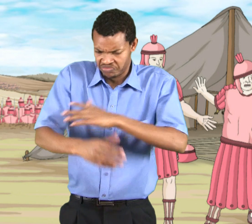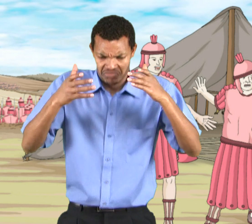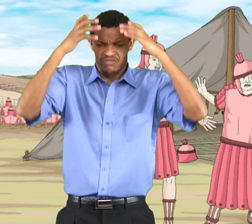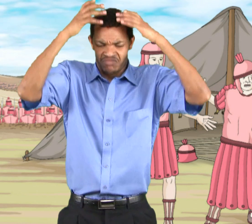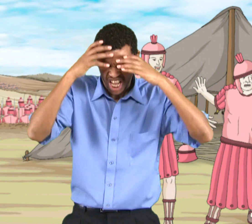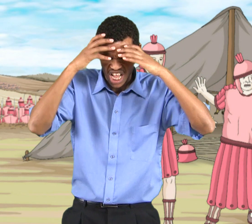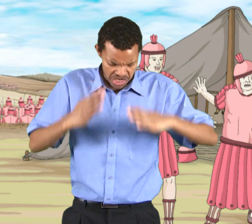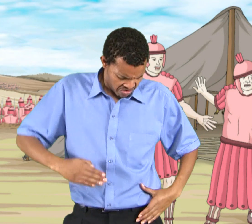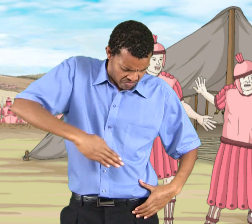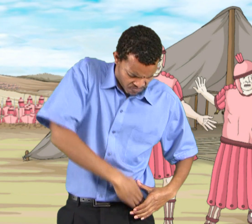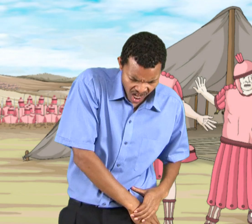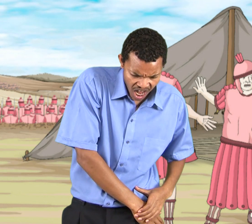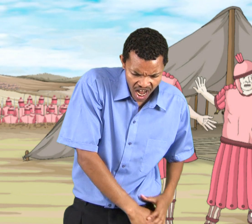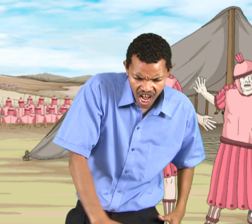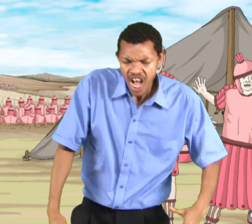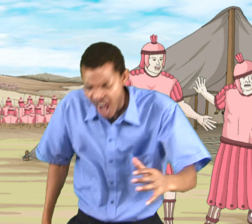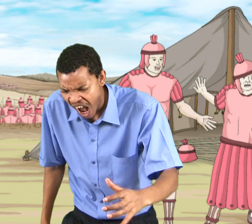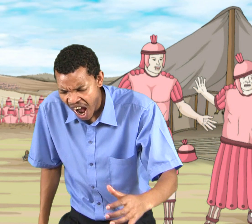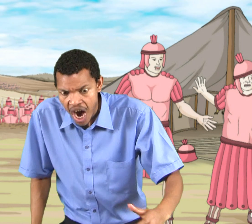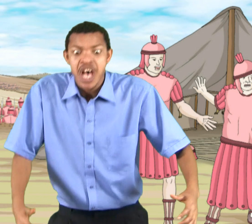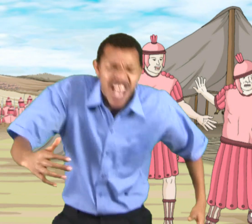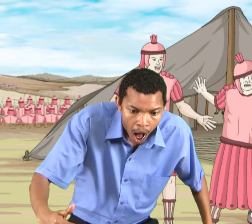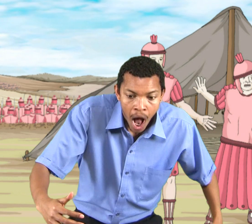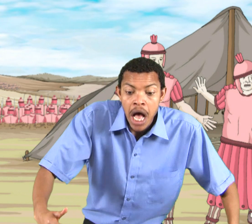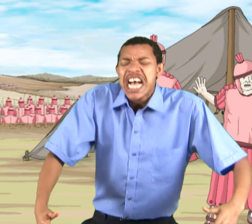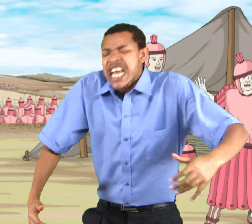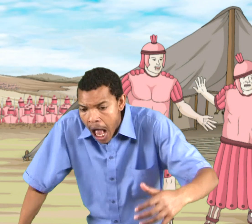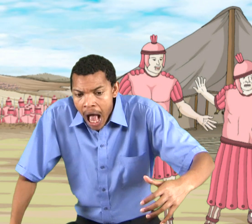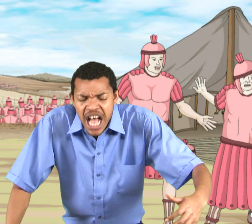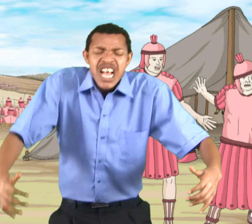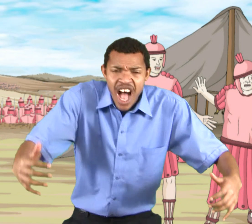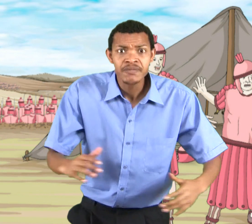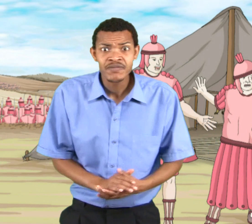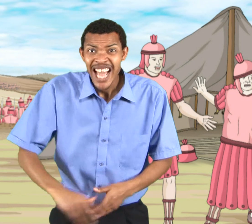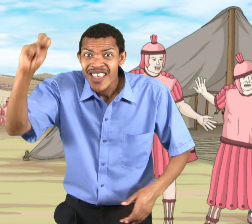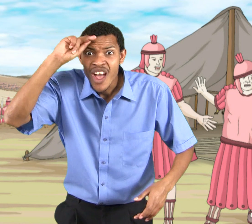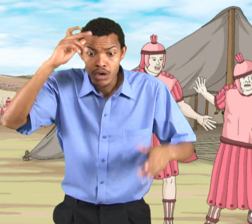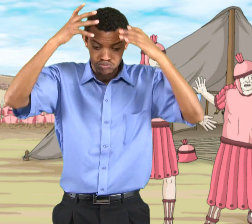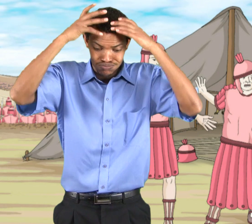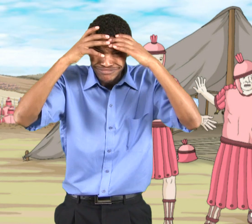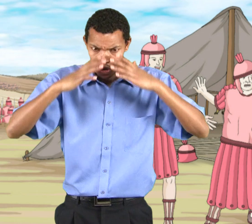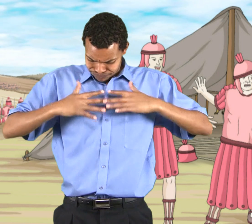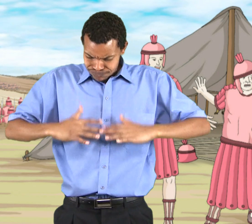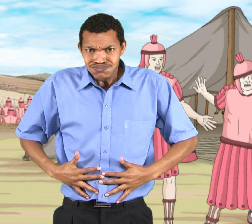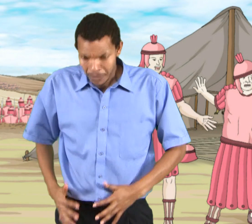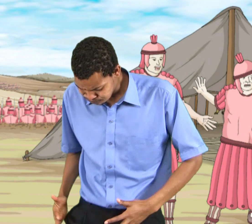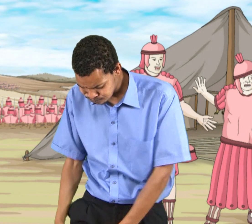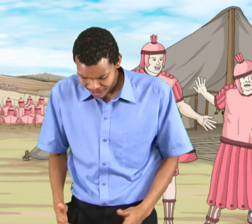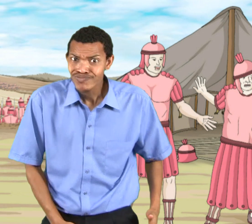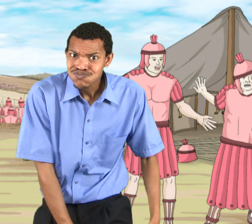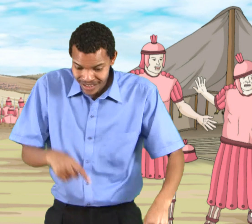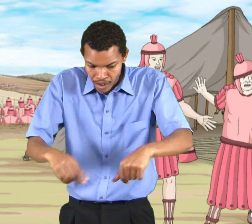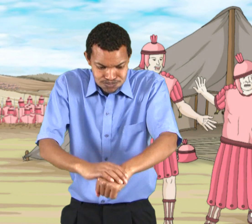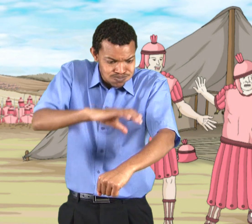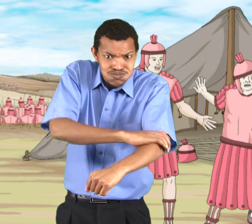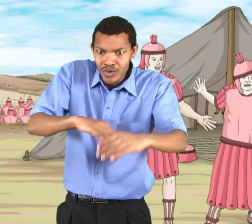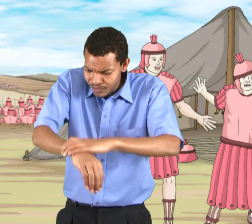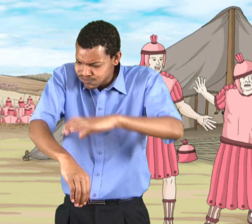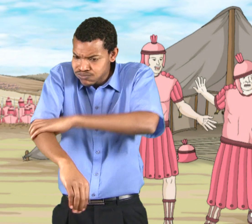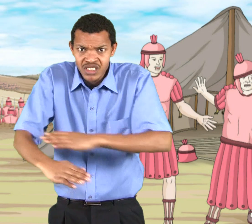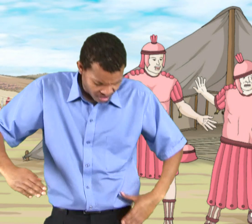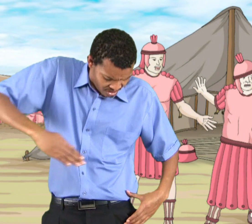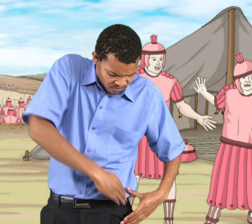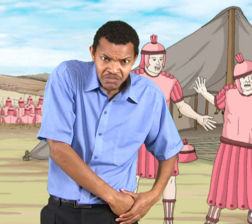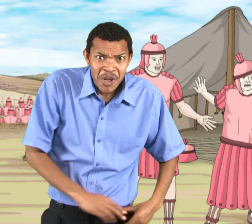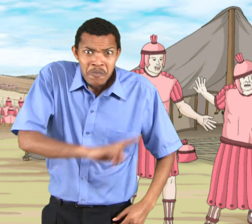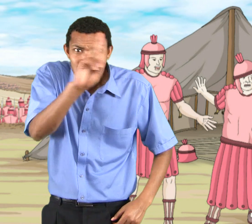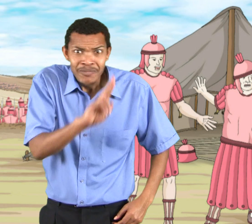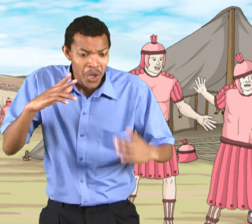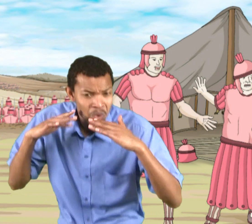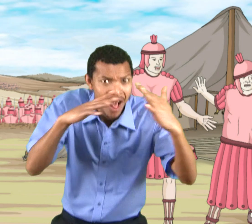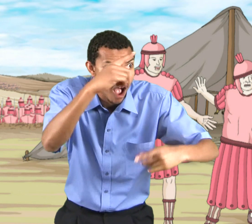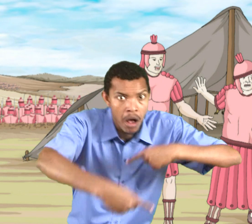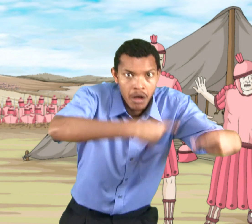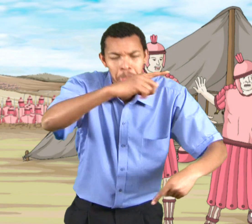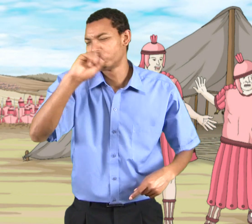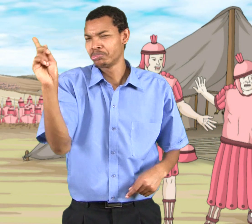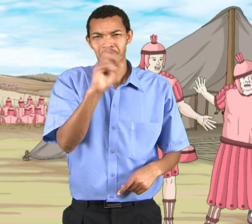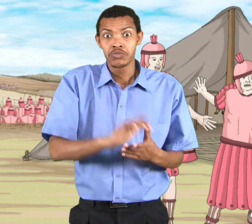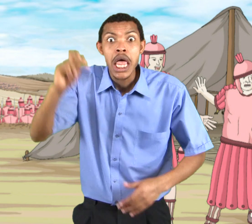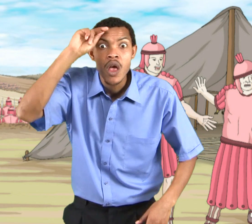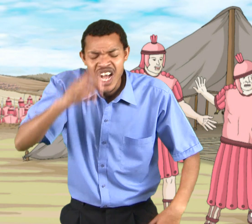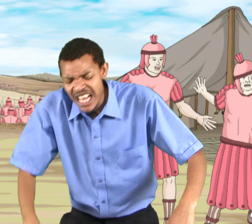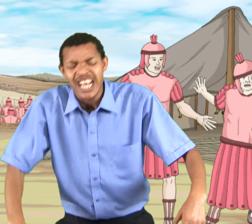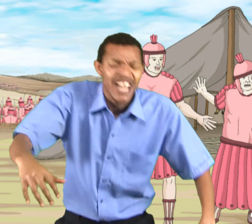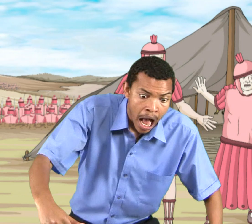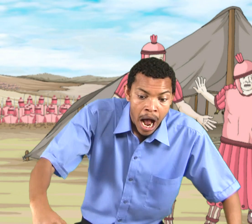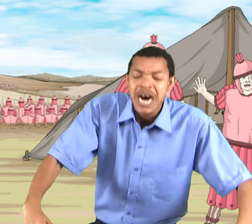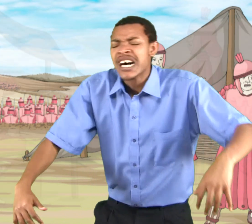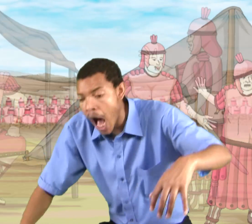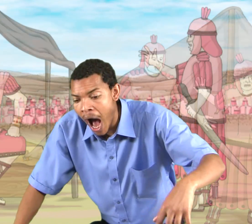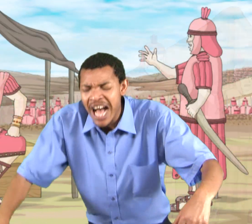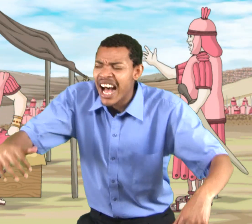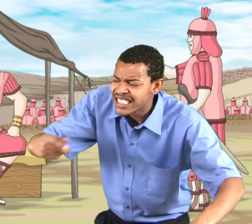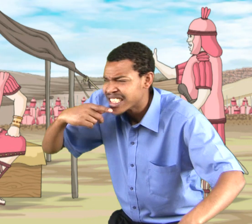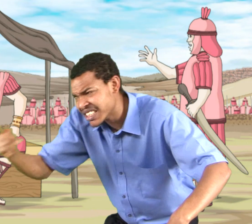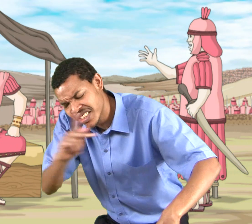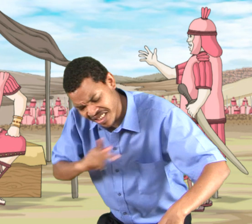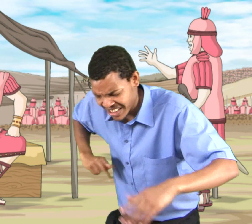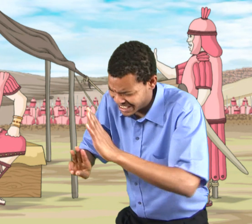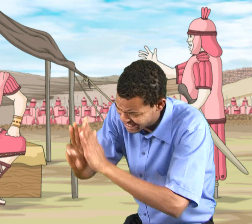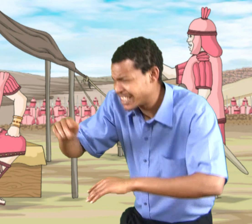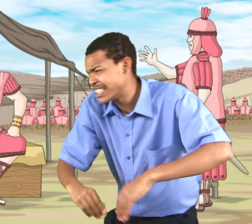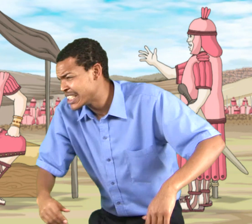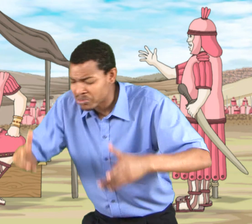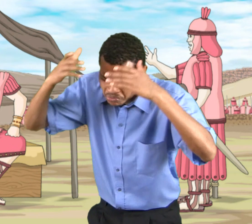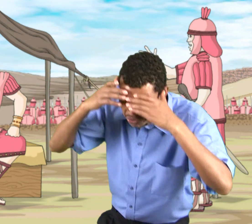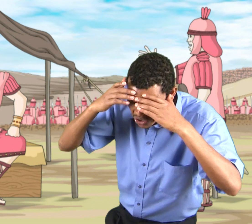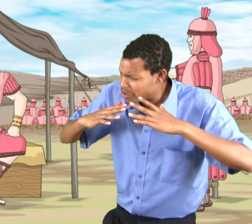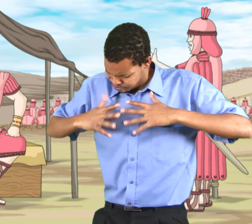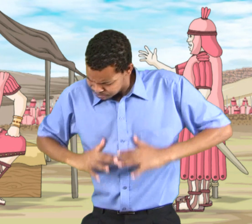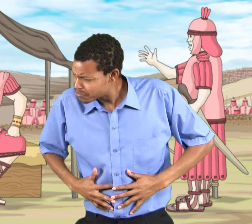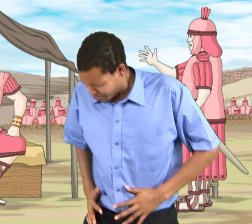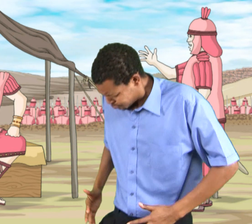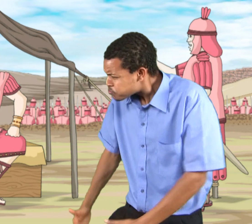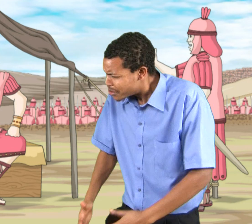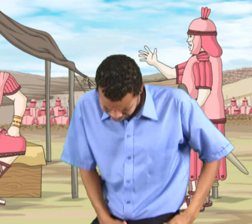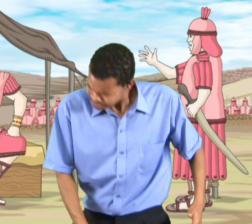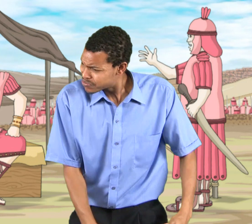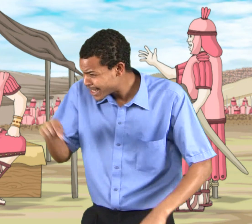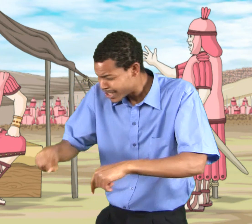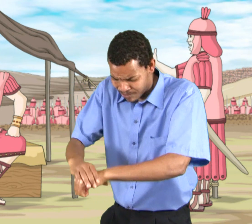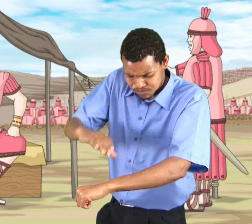David strapped his sword over the tunic and tried to walk, but he was not accustomed to them.